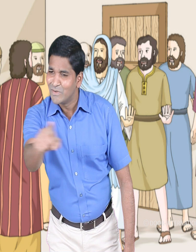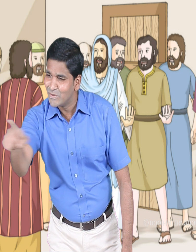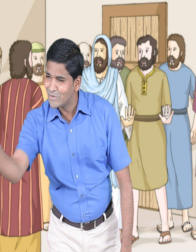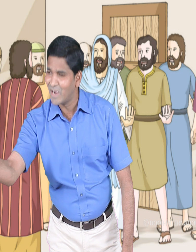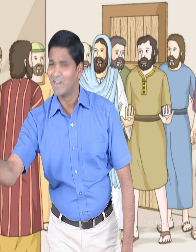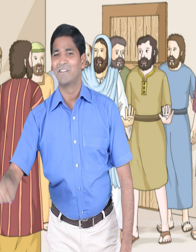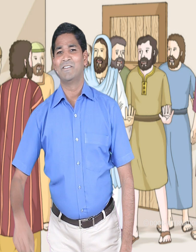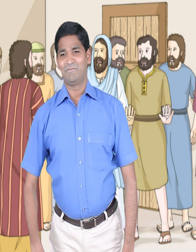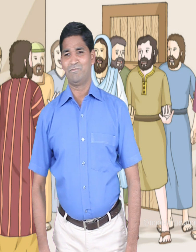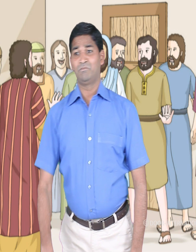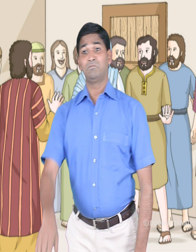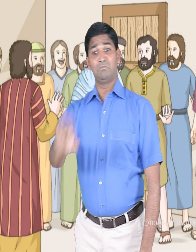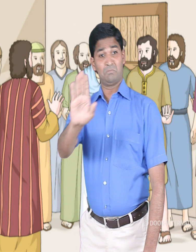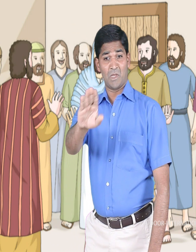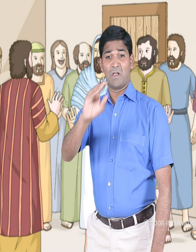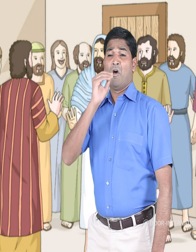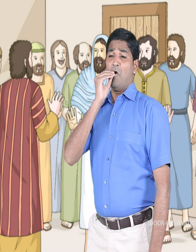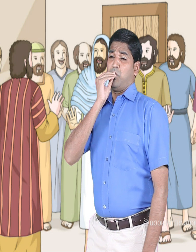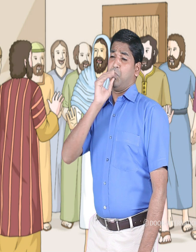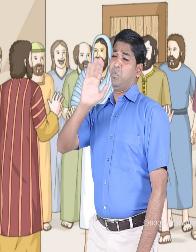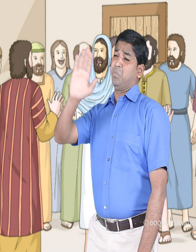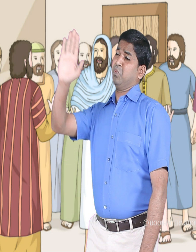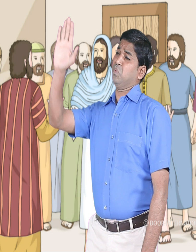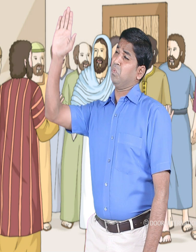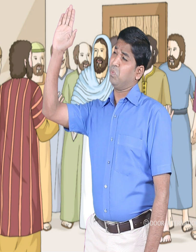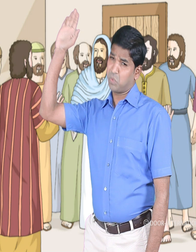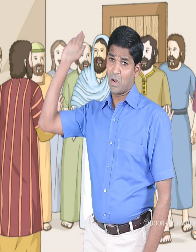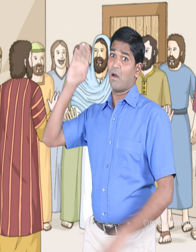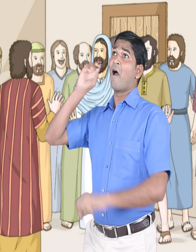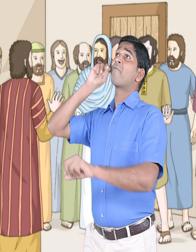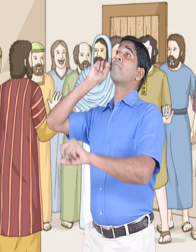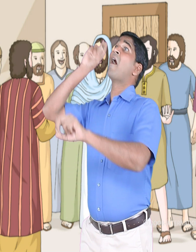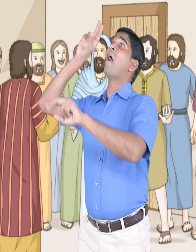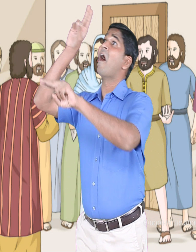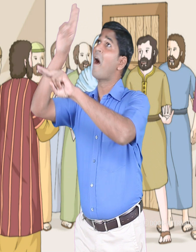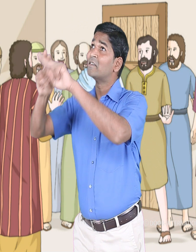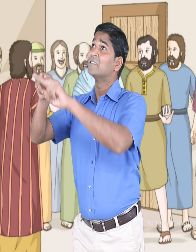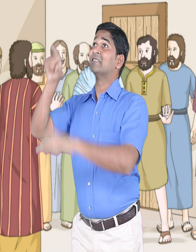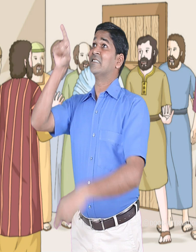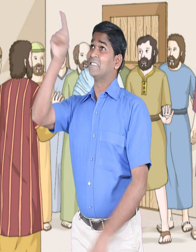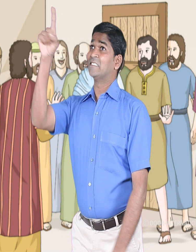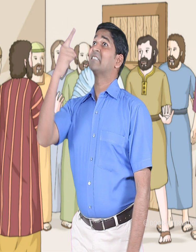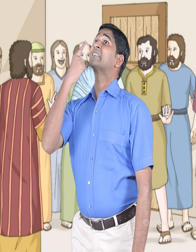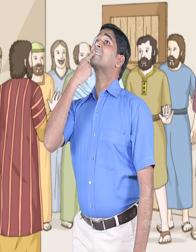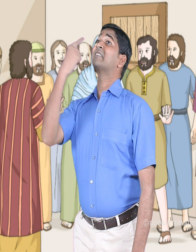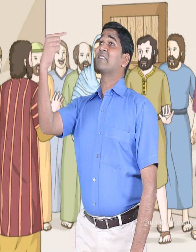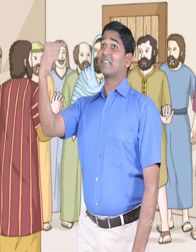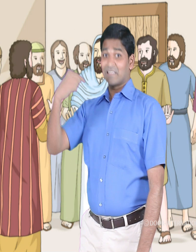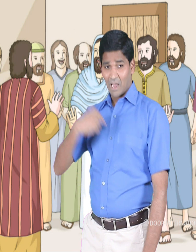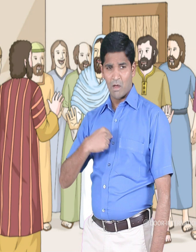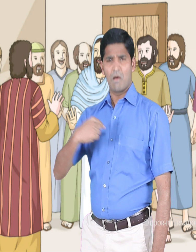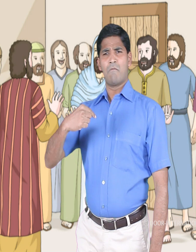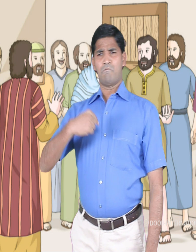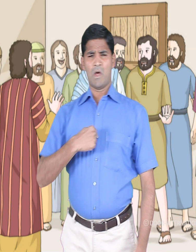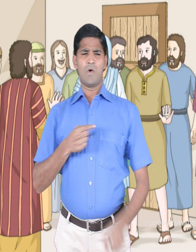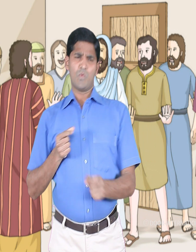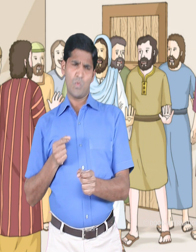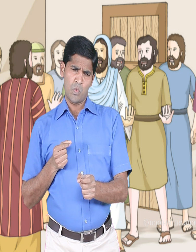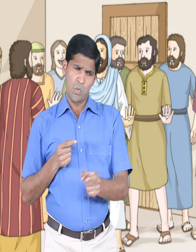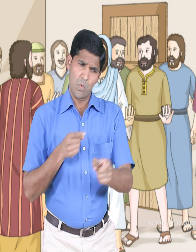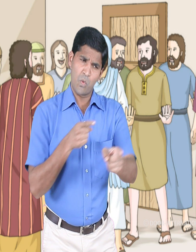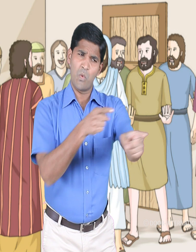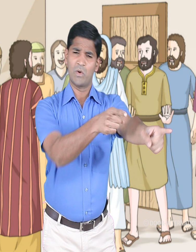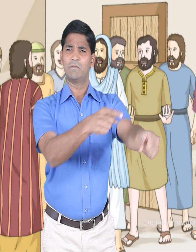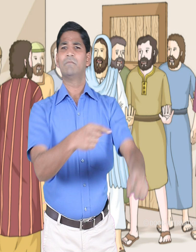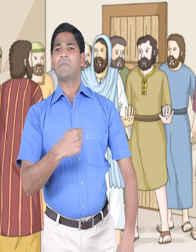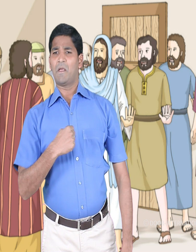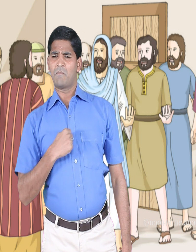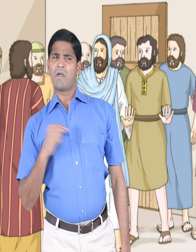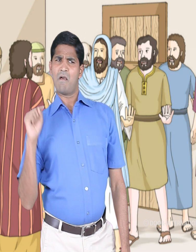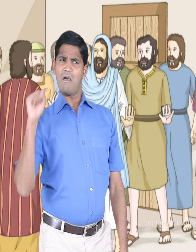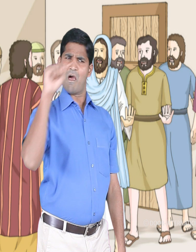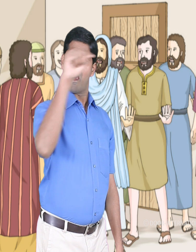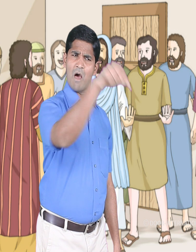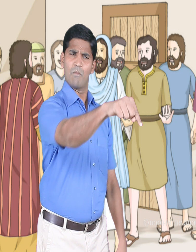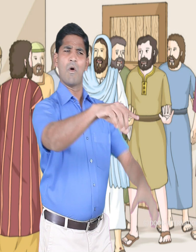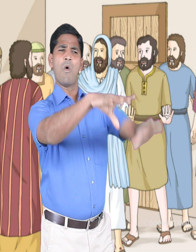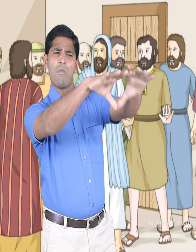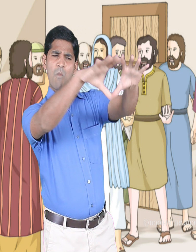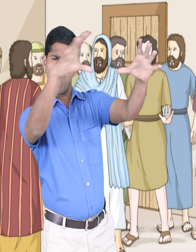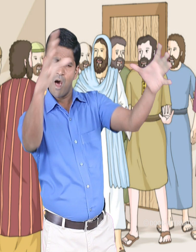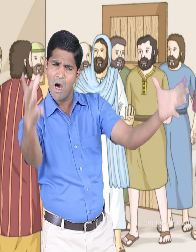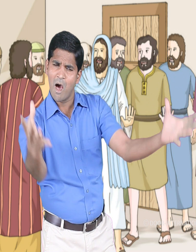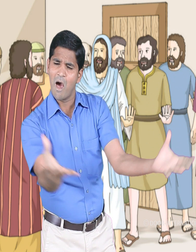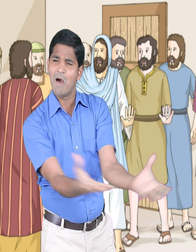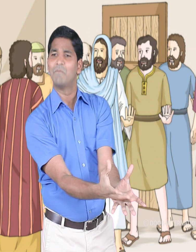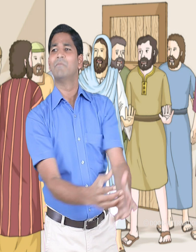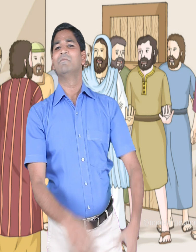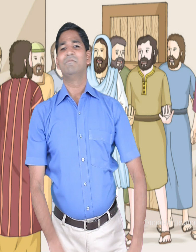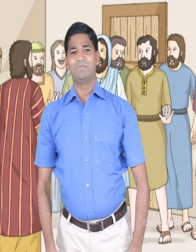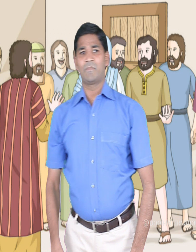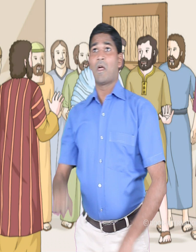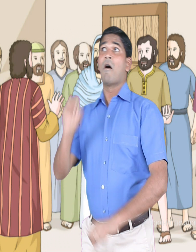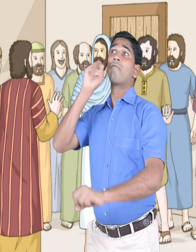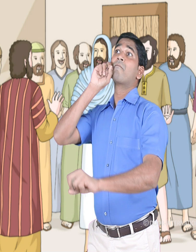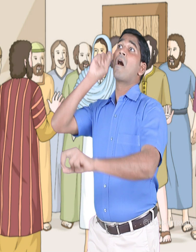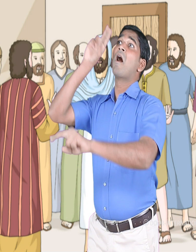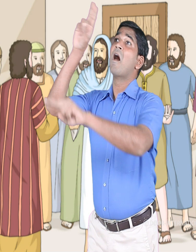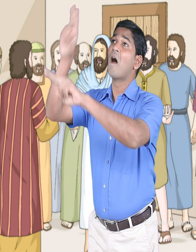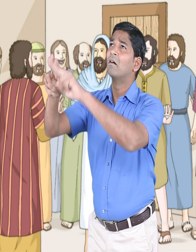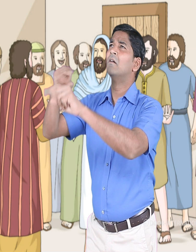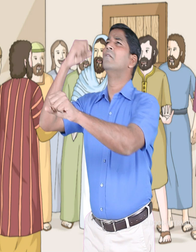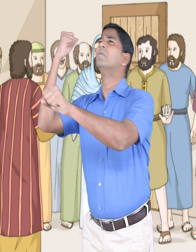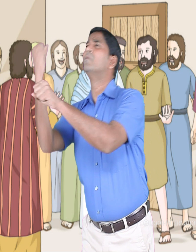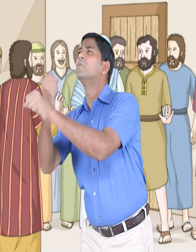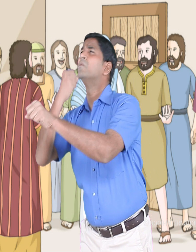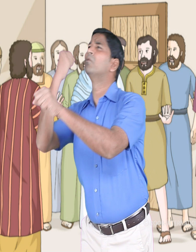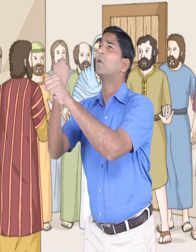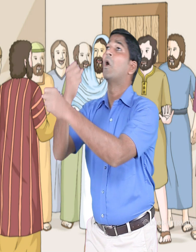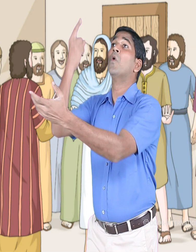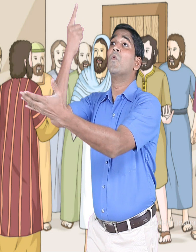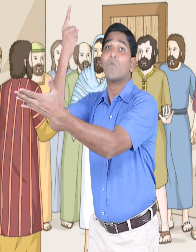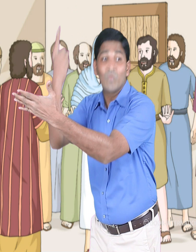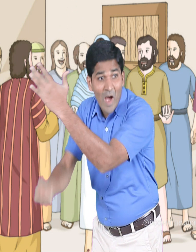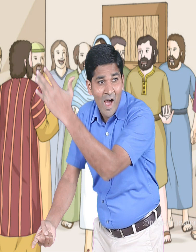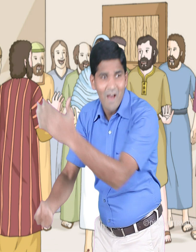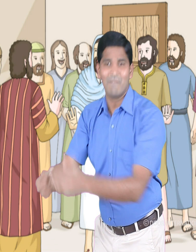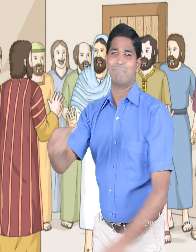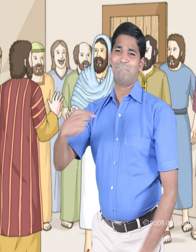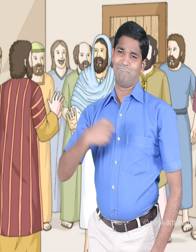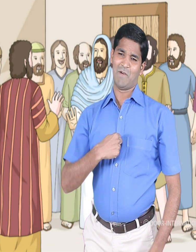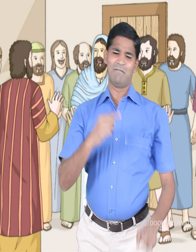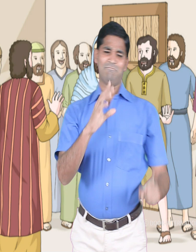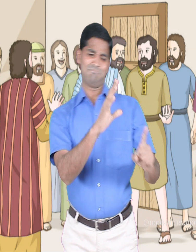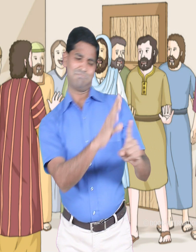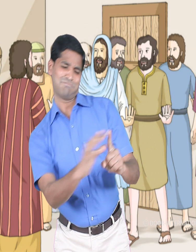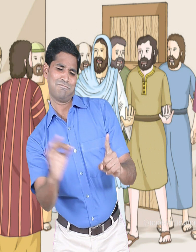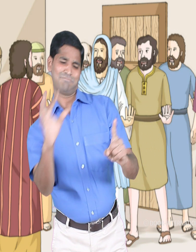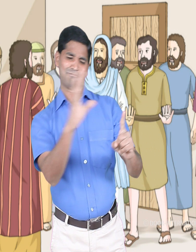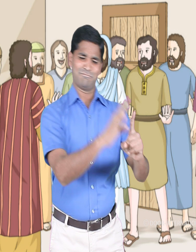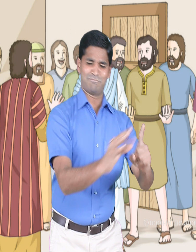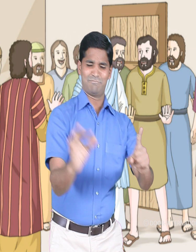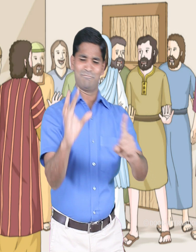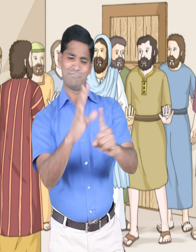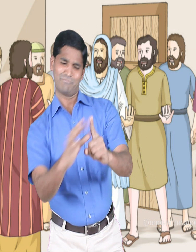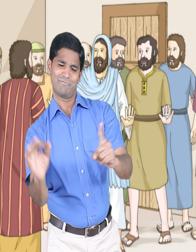The disciples rejoiced when they saw the Lord.